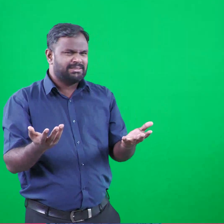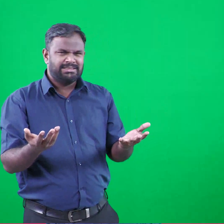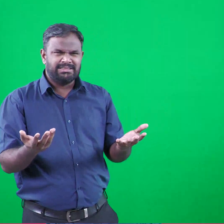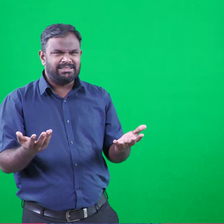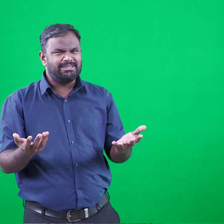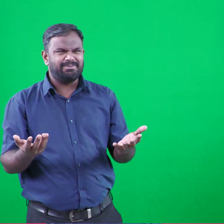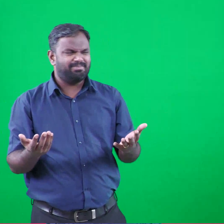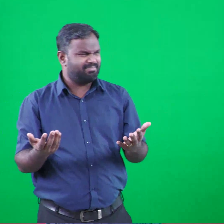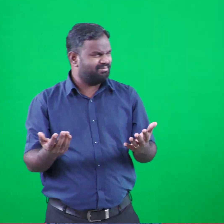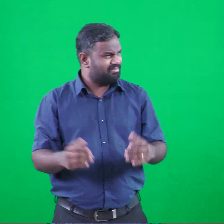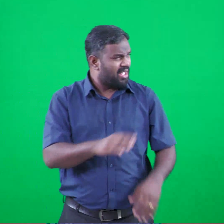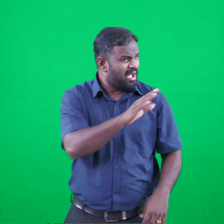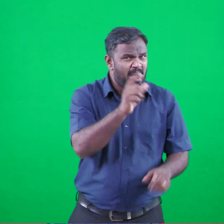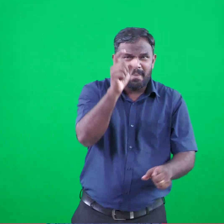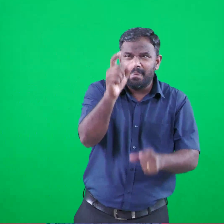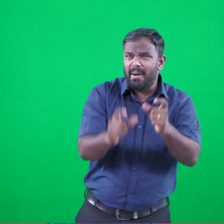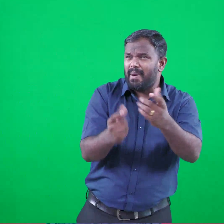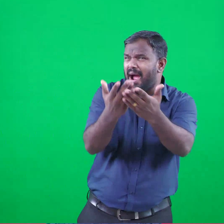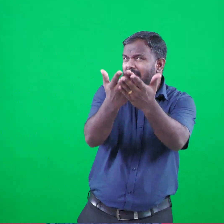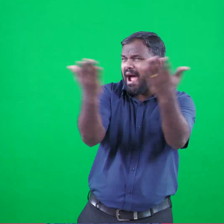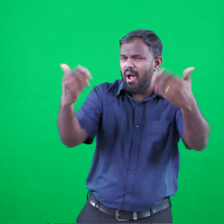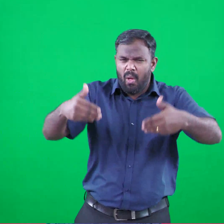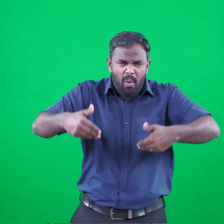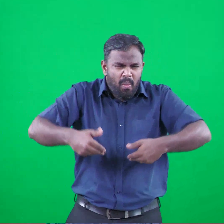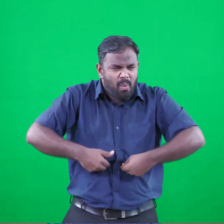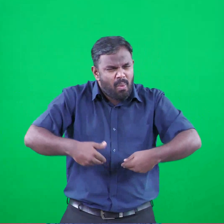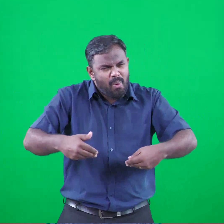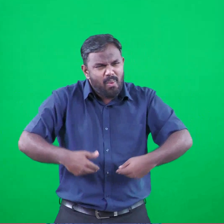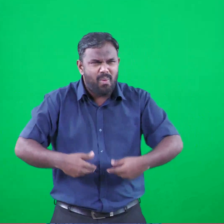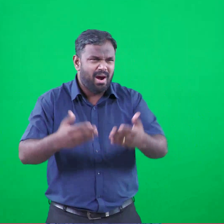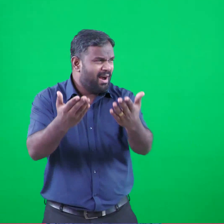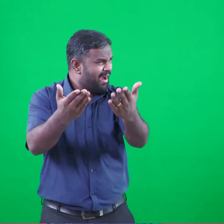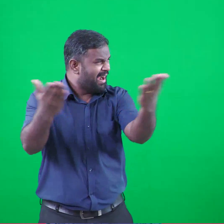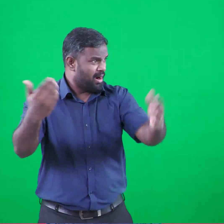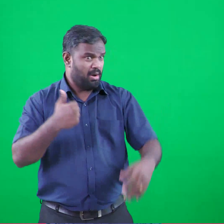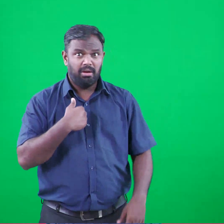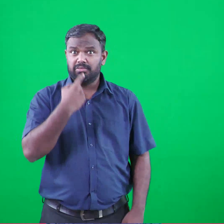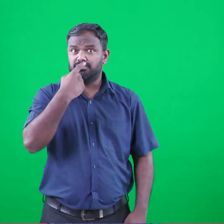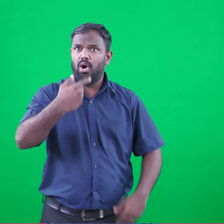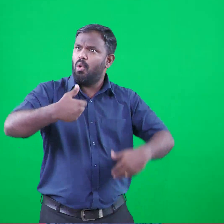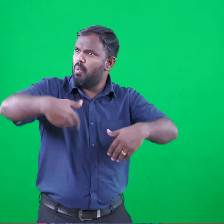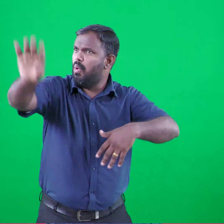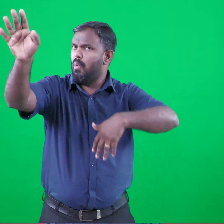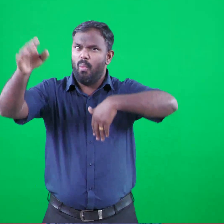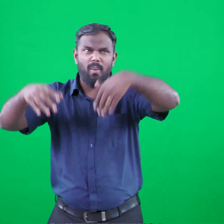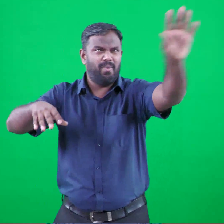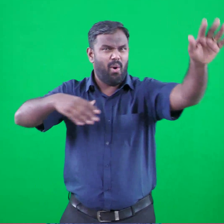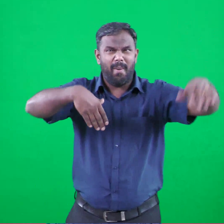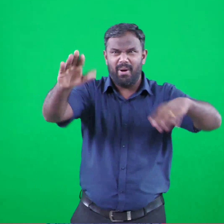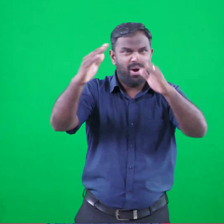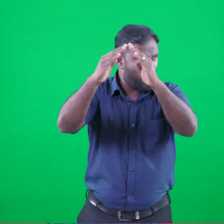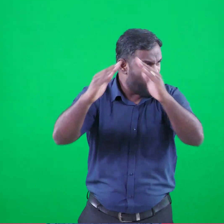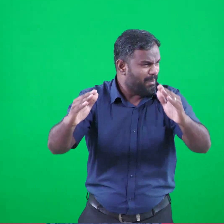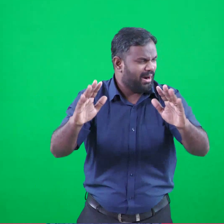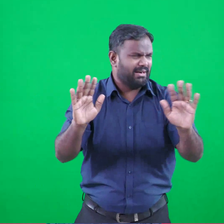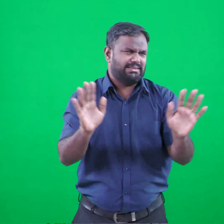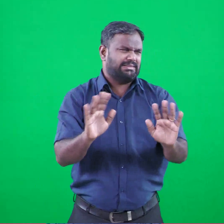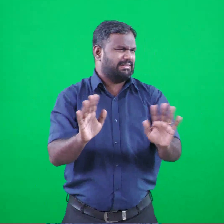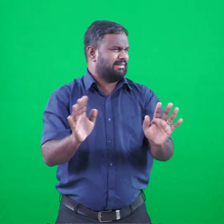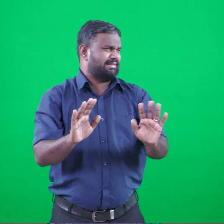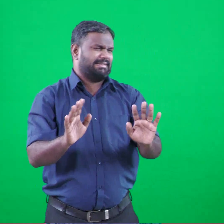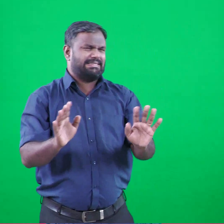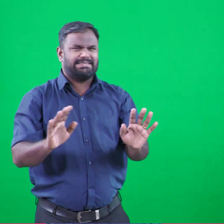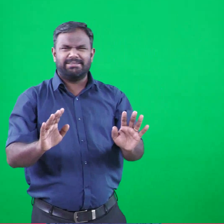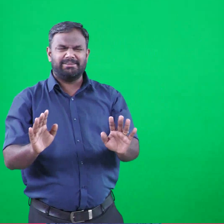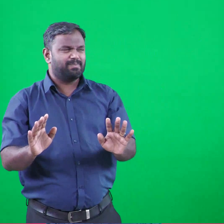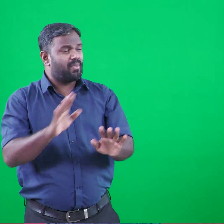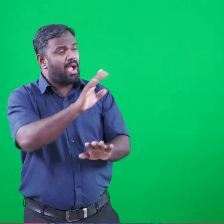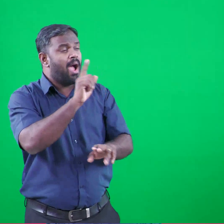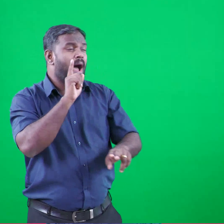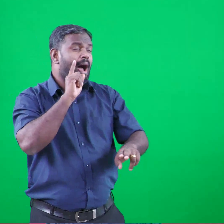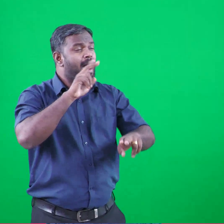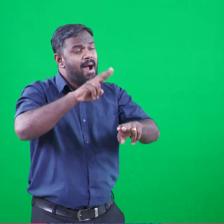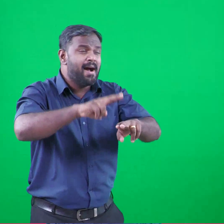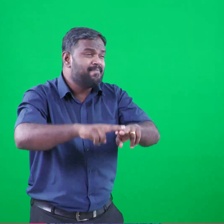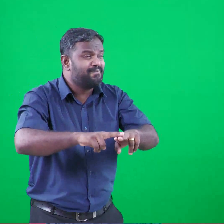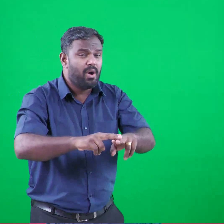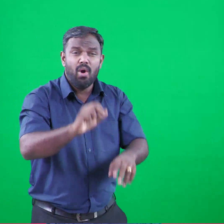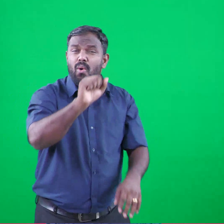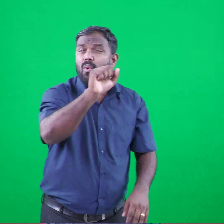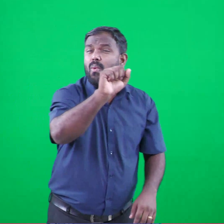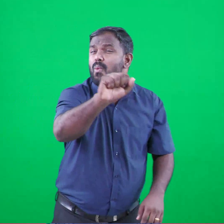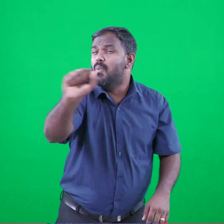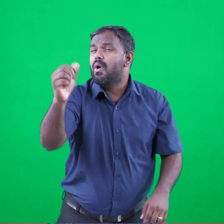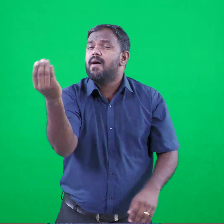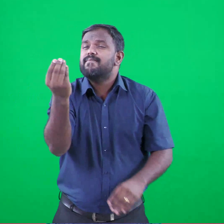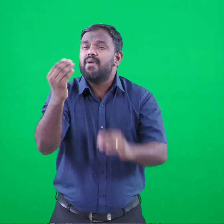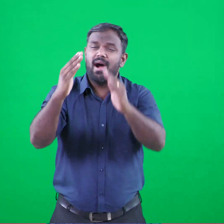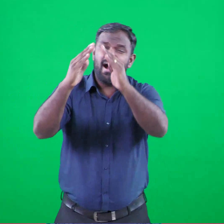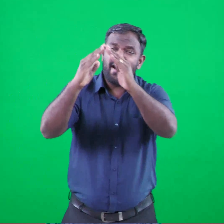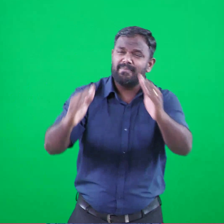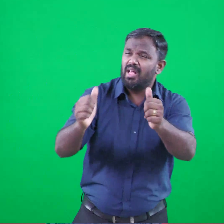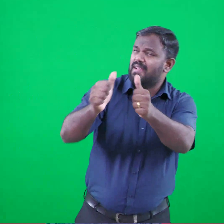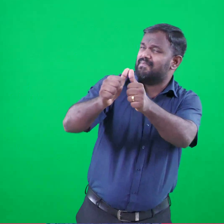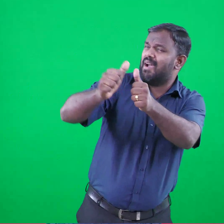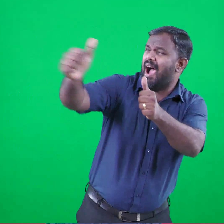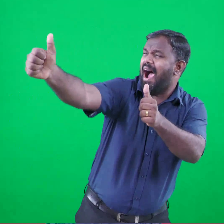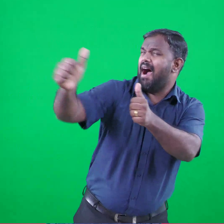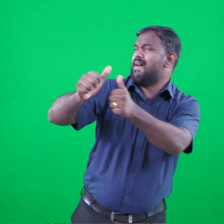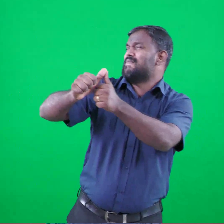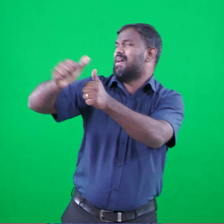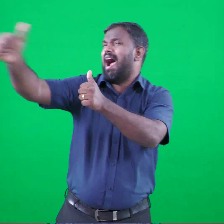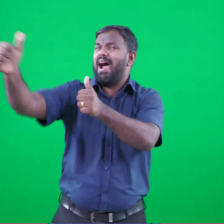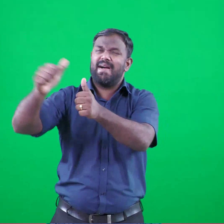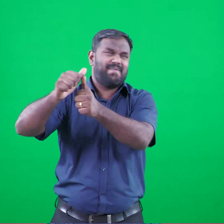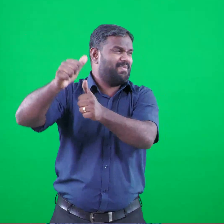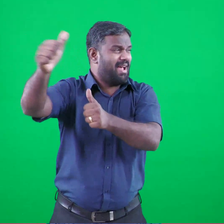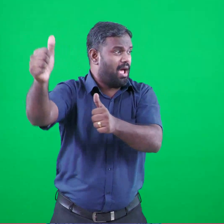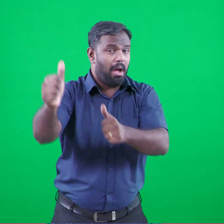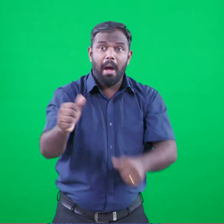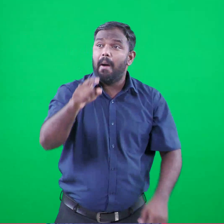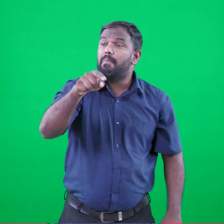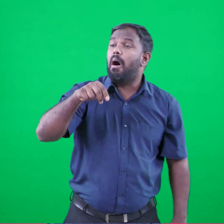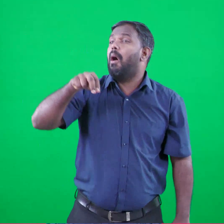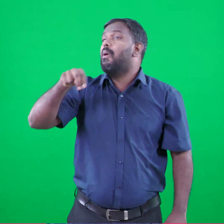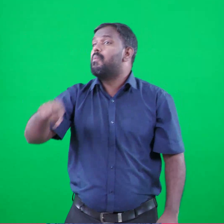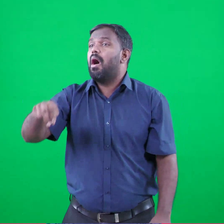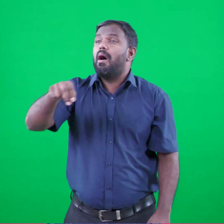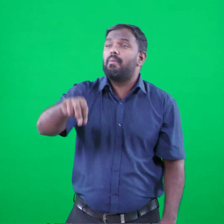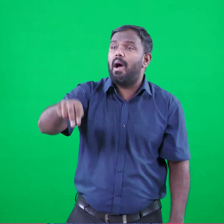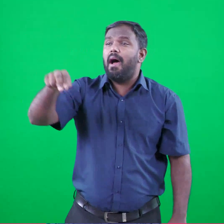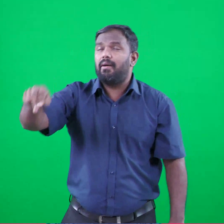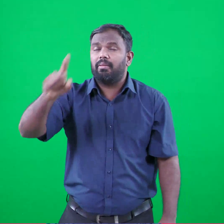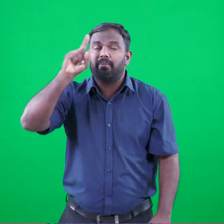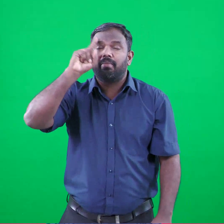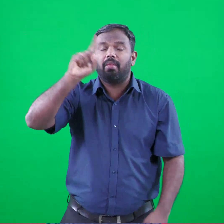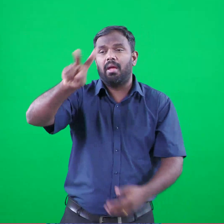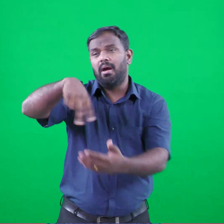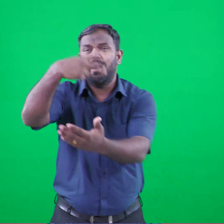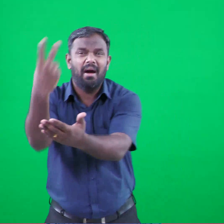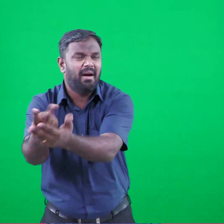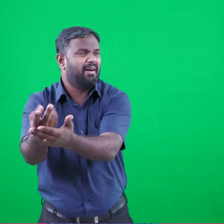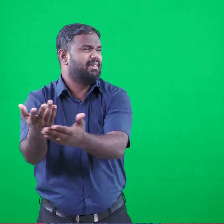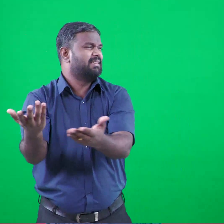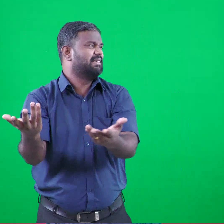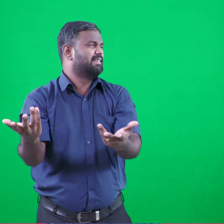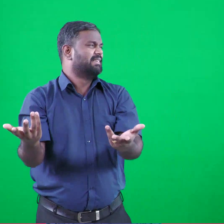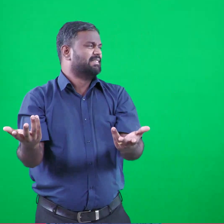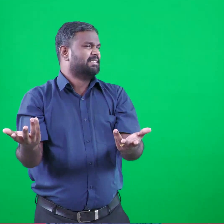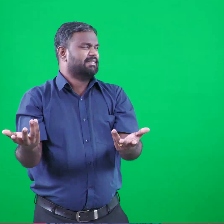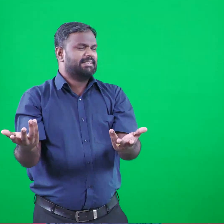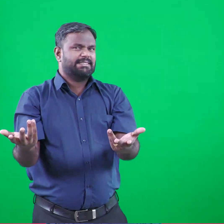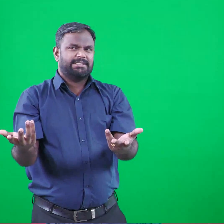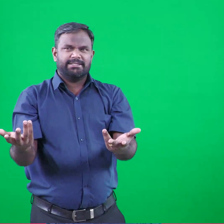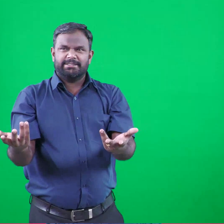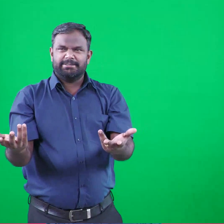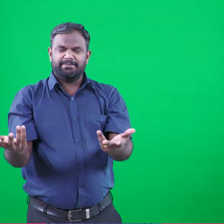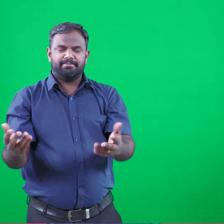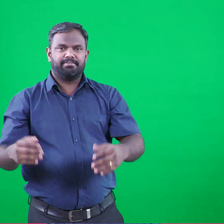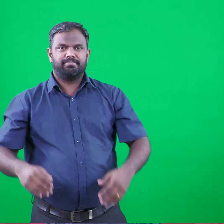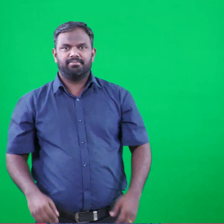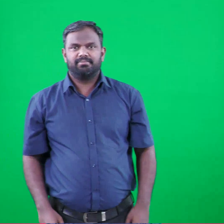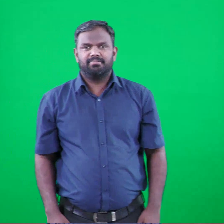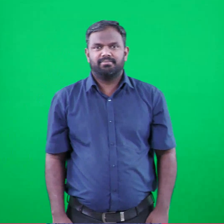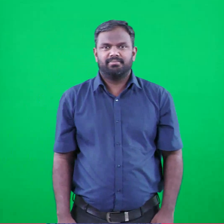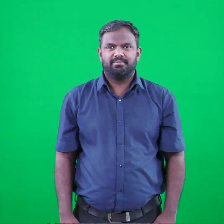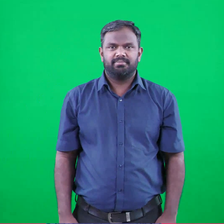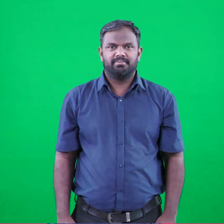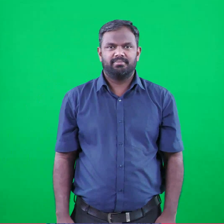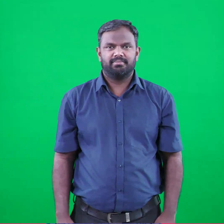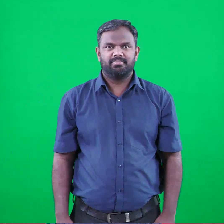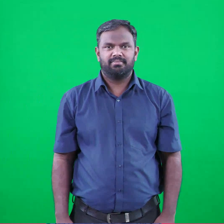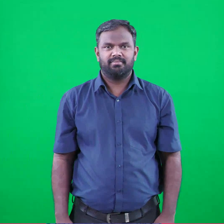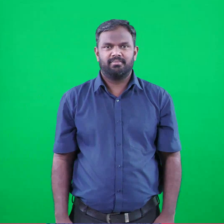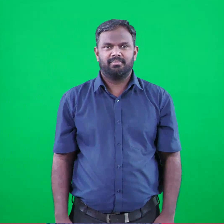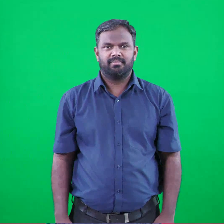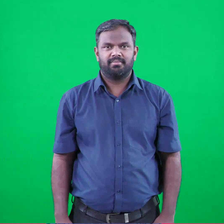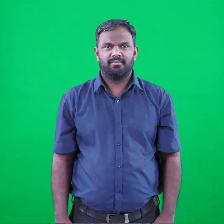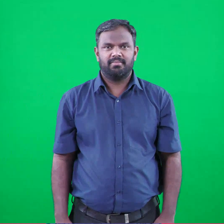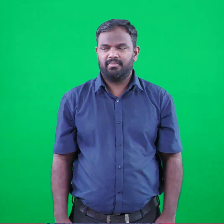If I send them home hungry, they will faint along the way. For some of them have come a great distance."